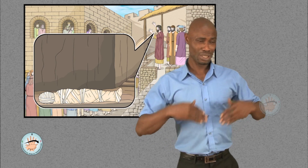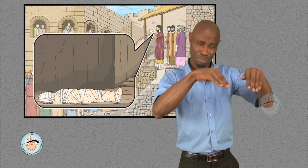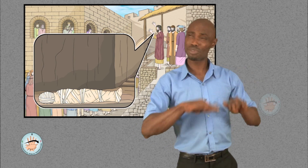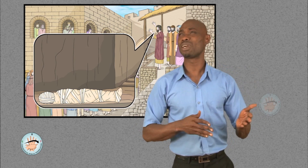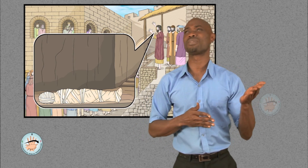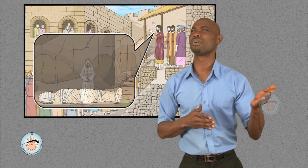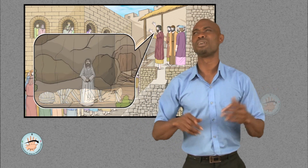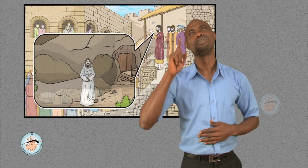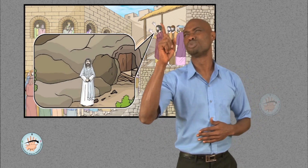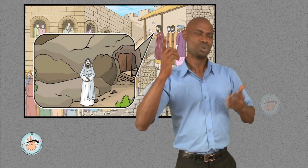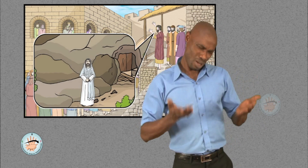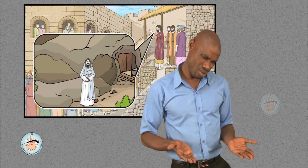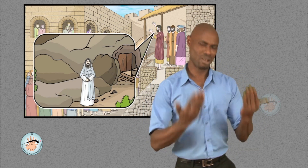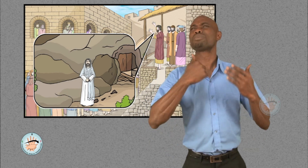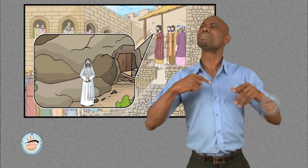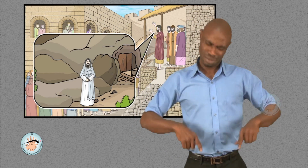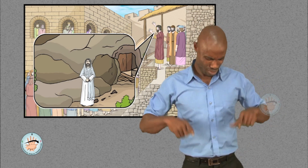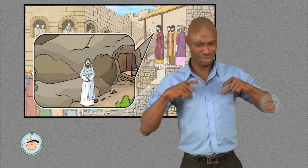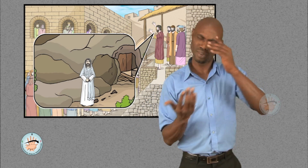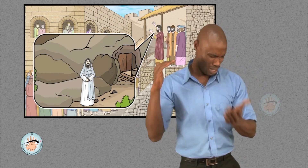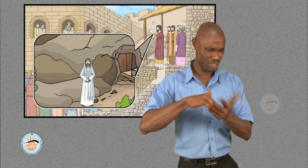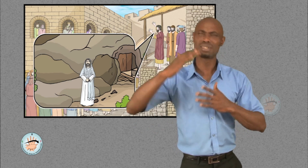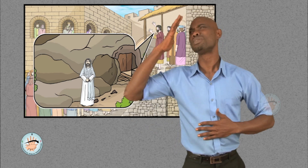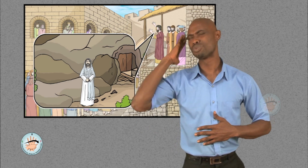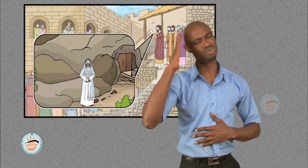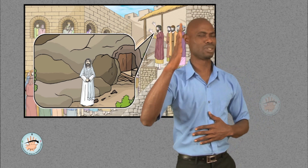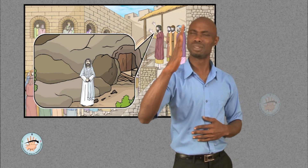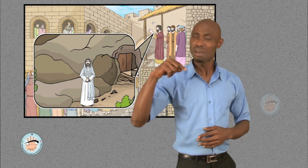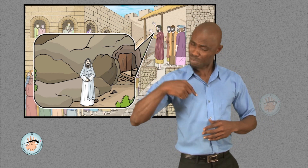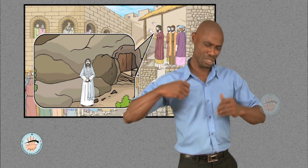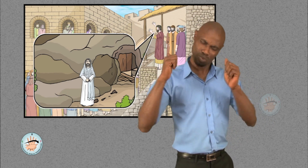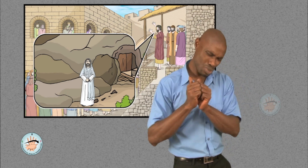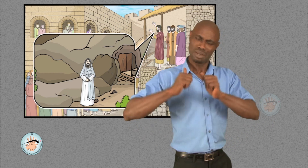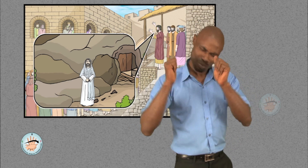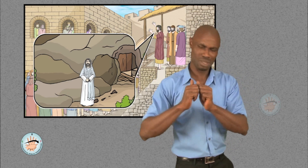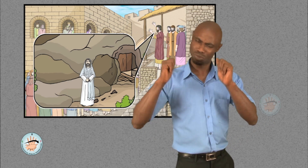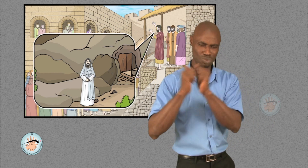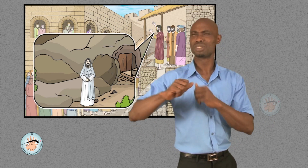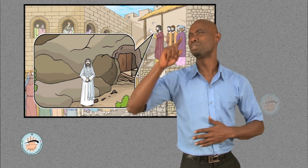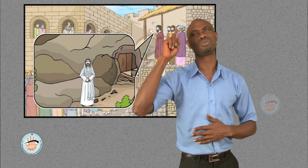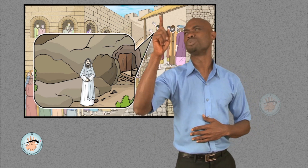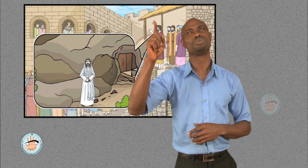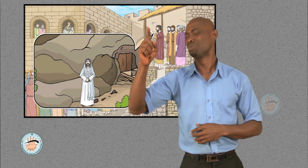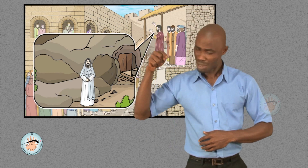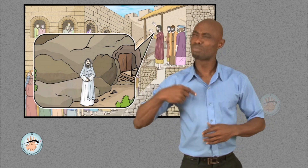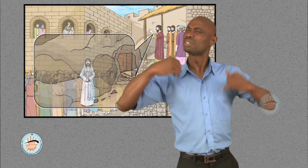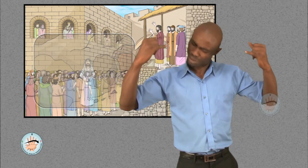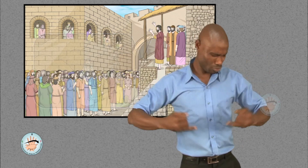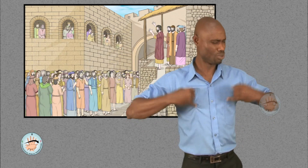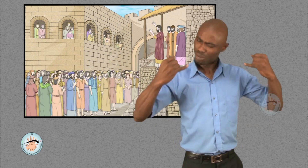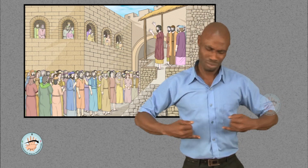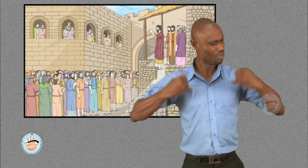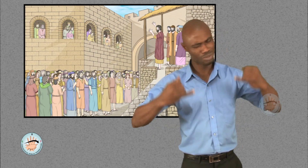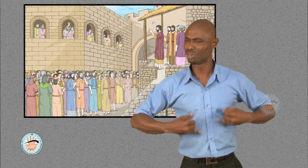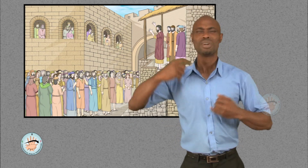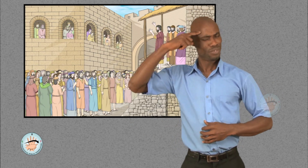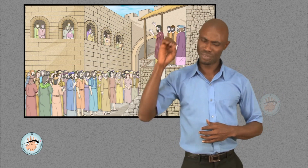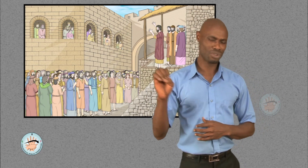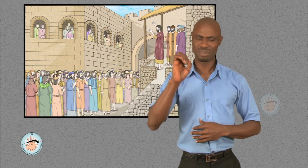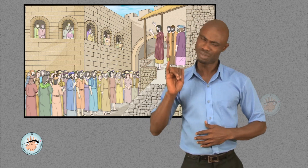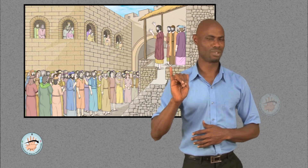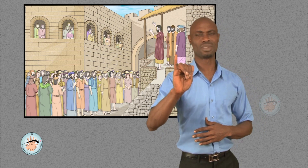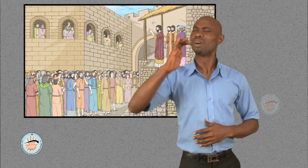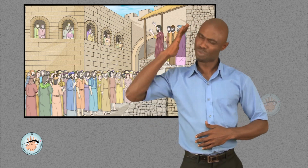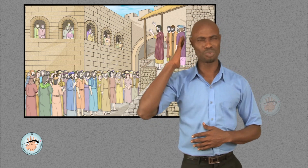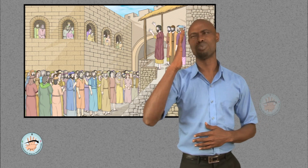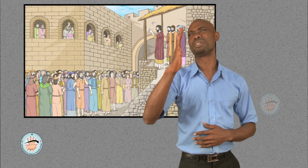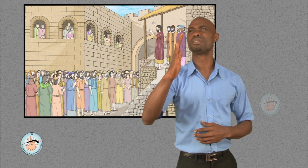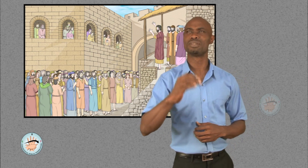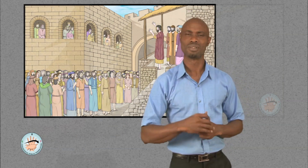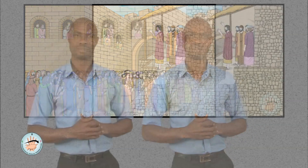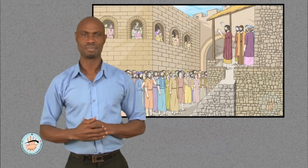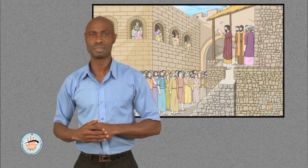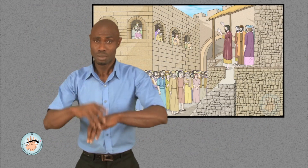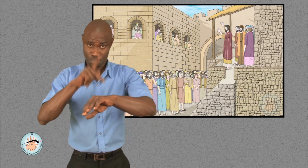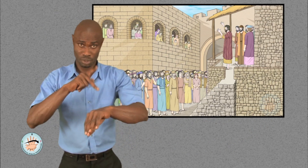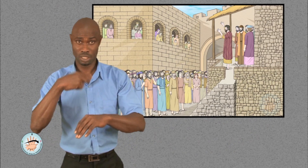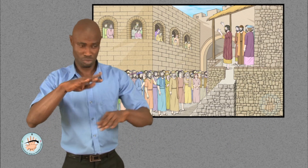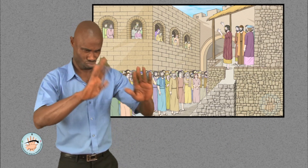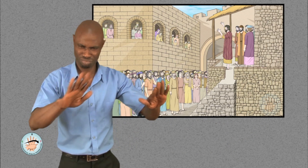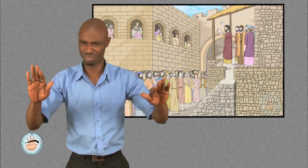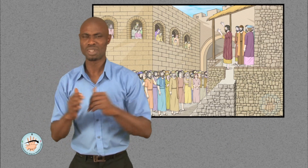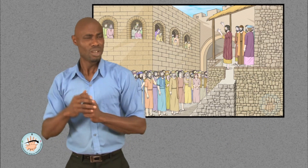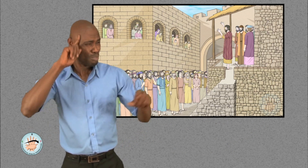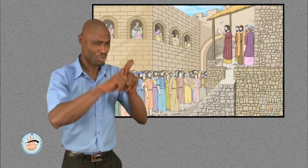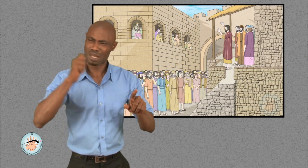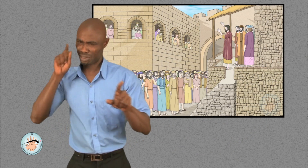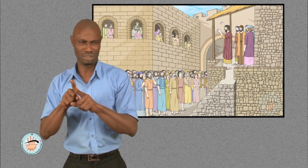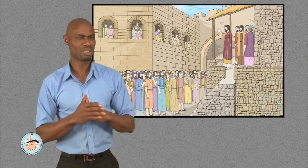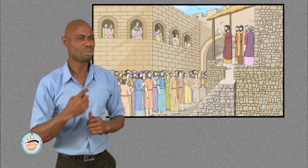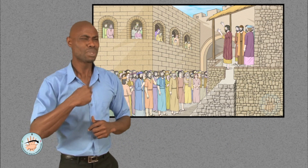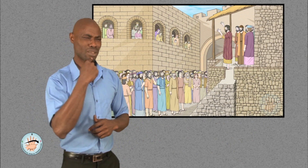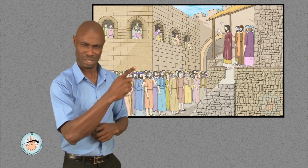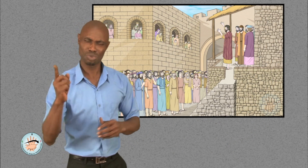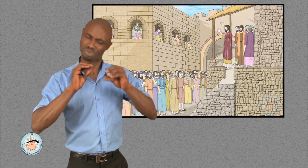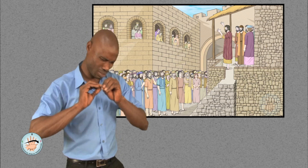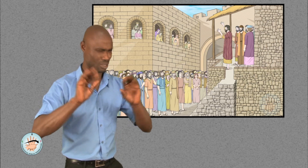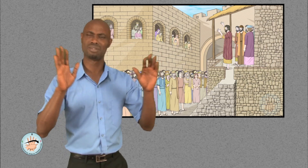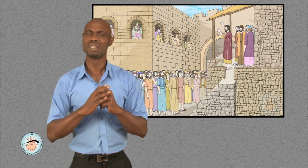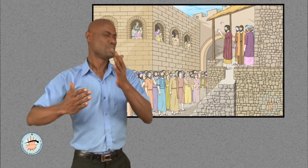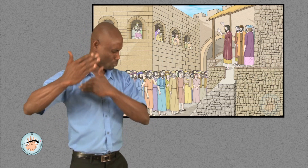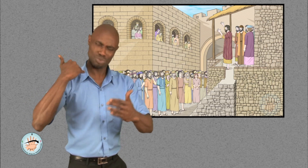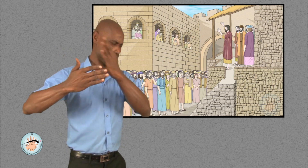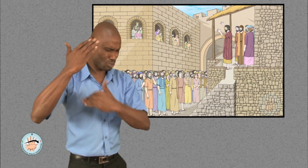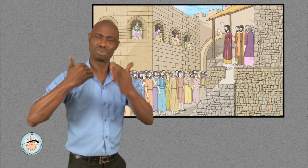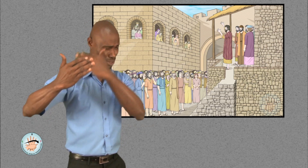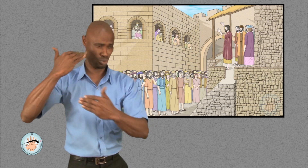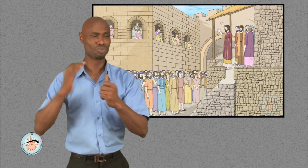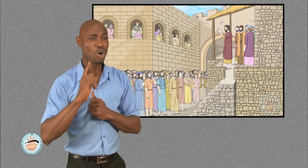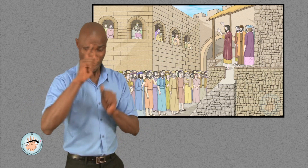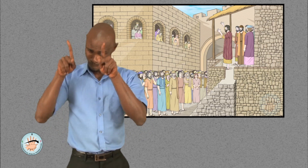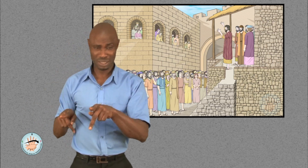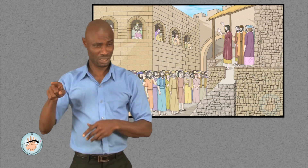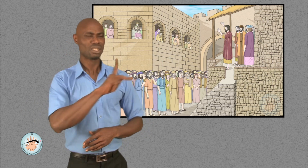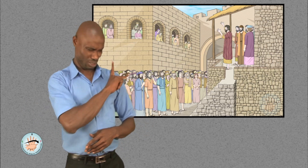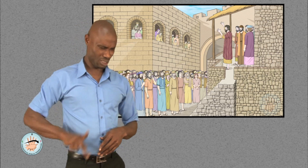Foreseeing this, David spoke about the resurrection of the Christ, that He was not abandoned to Hades, nor did His body see decay.